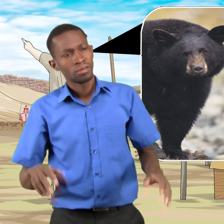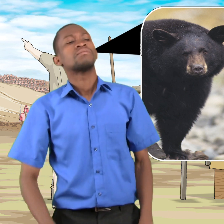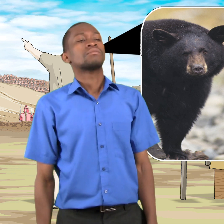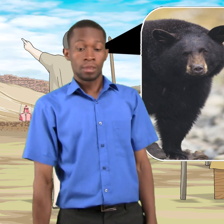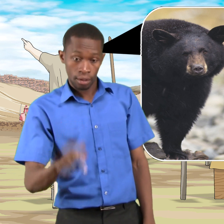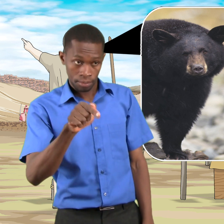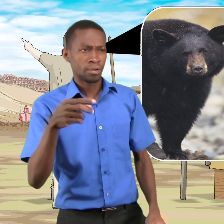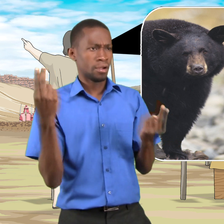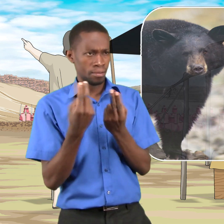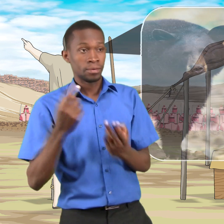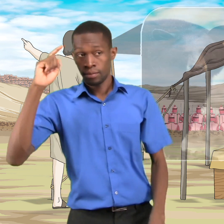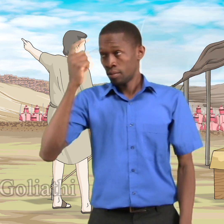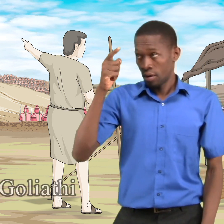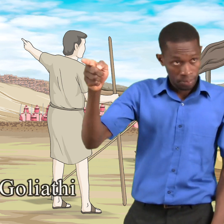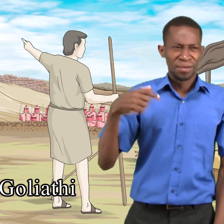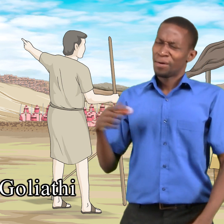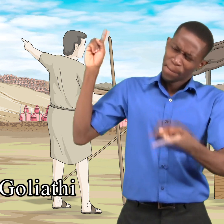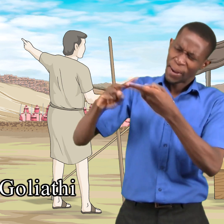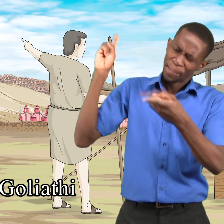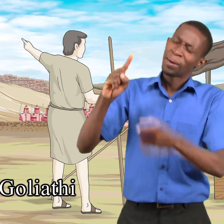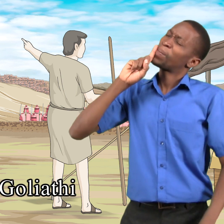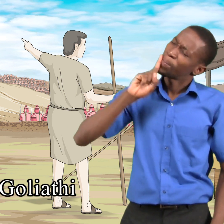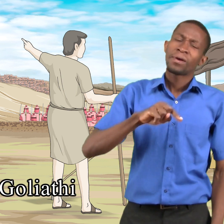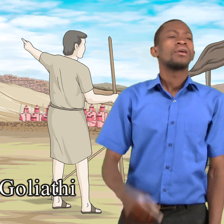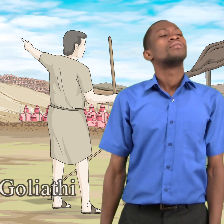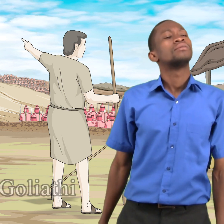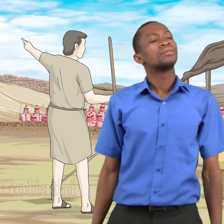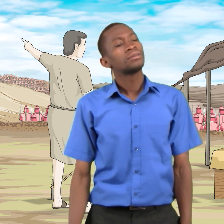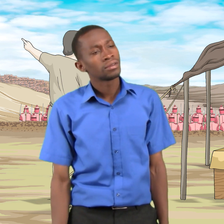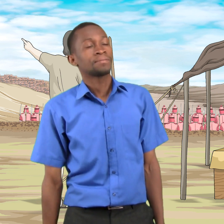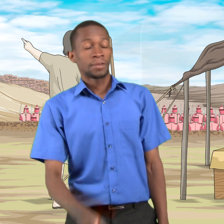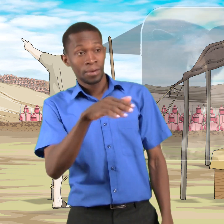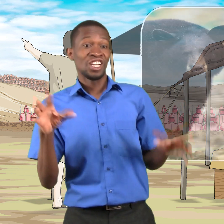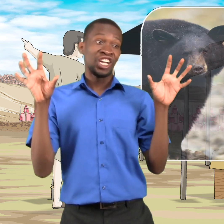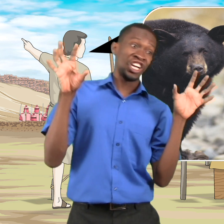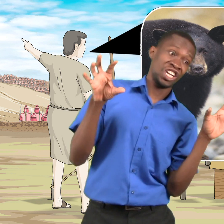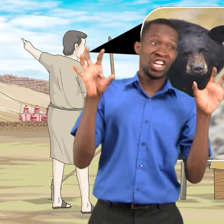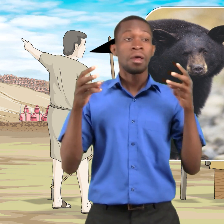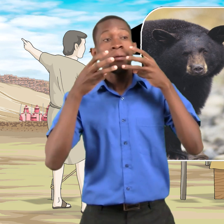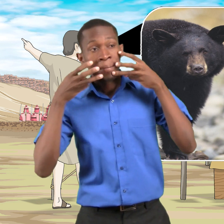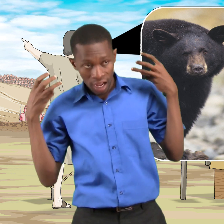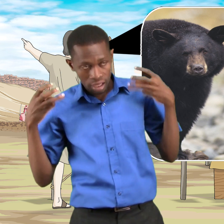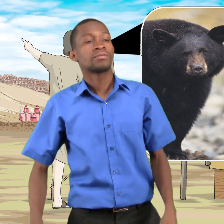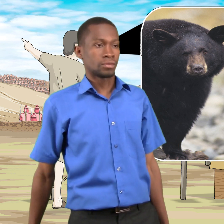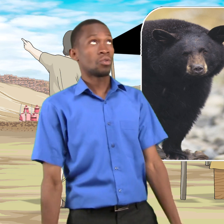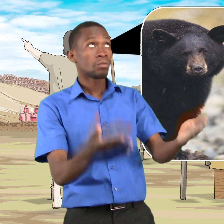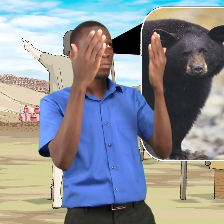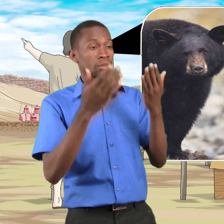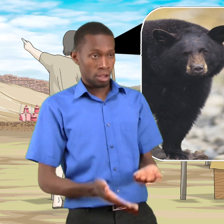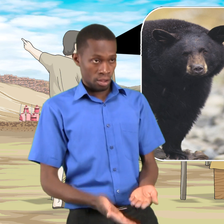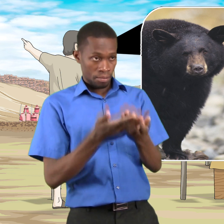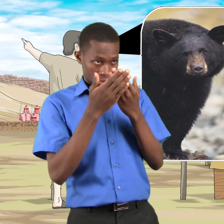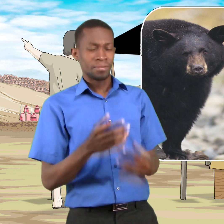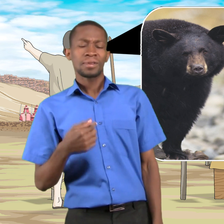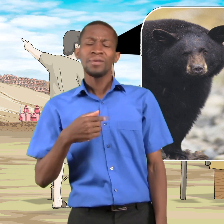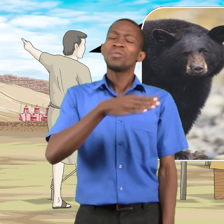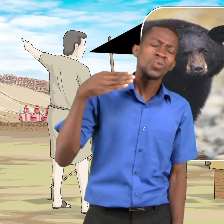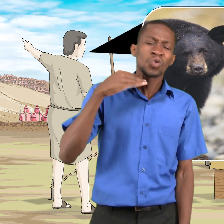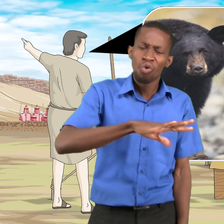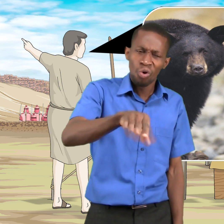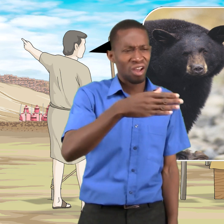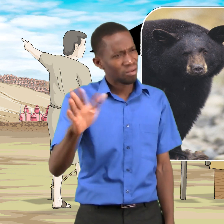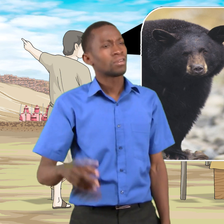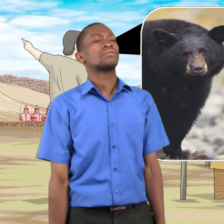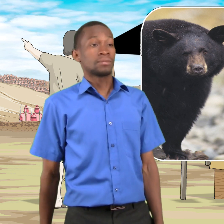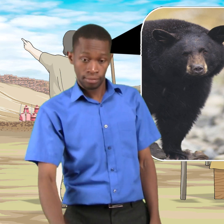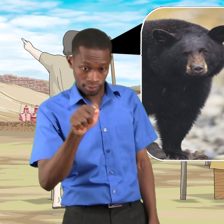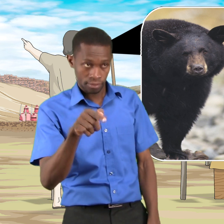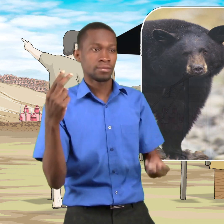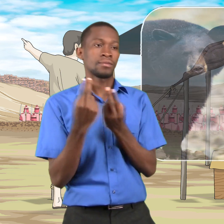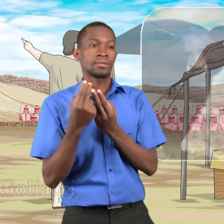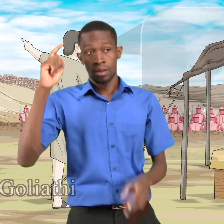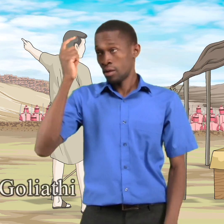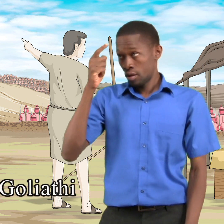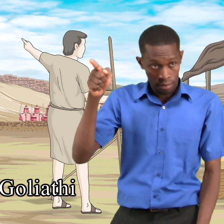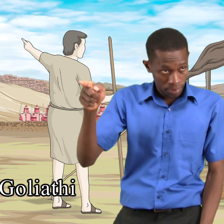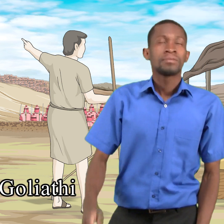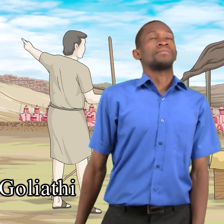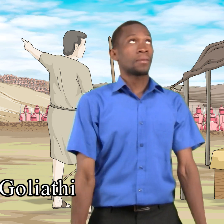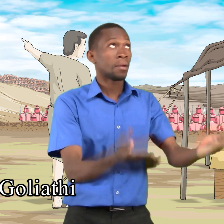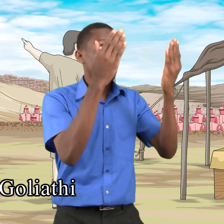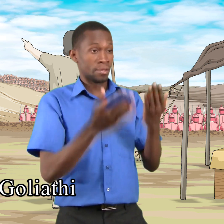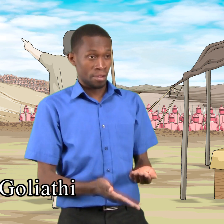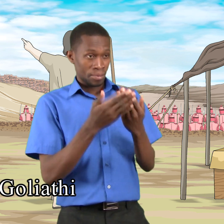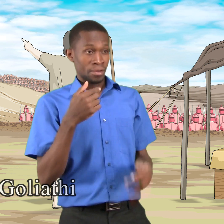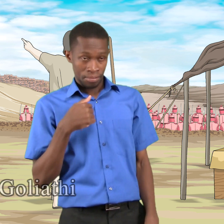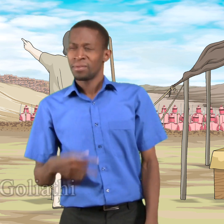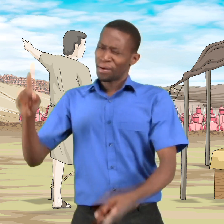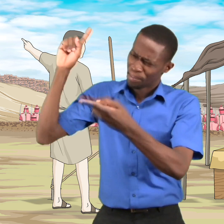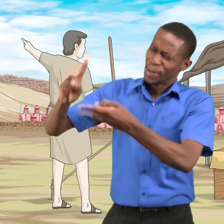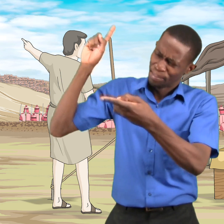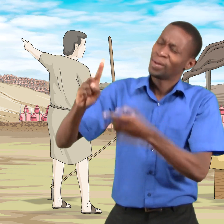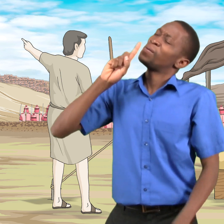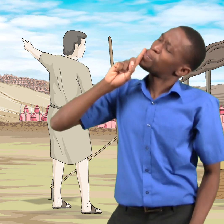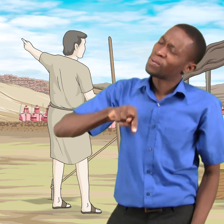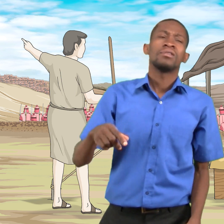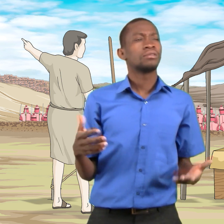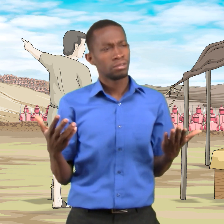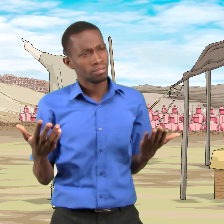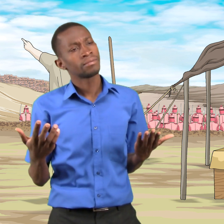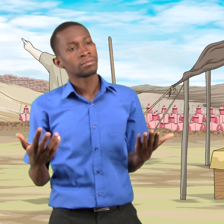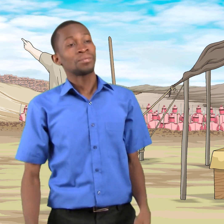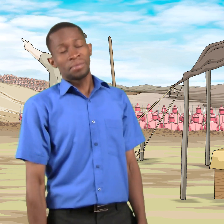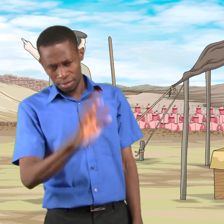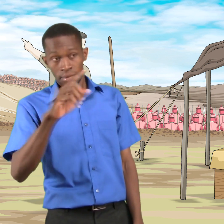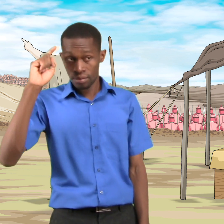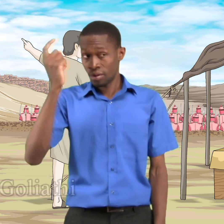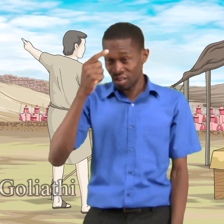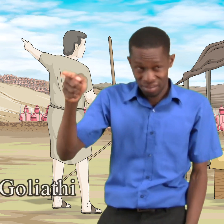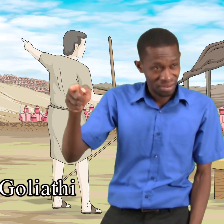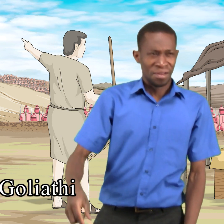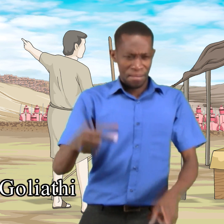this uncircumcised Philistine will be like one of them, for he has defied the armies of the living God.”